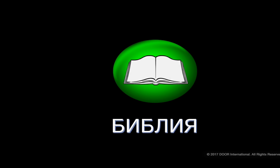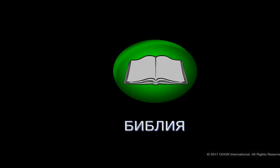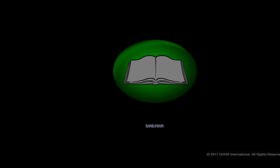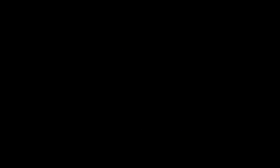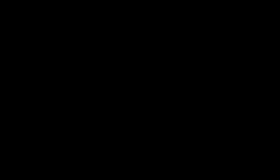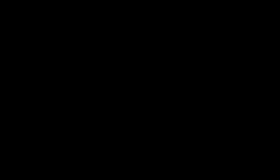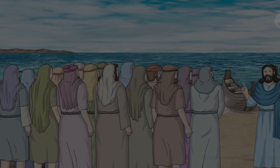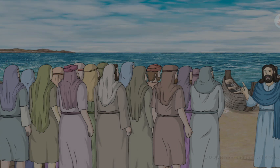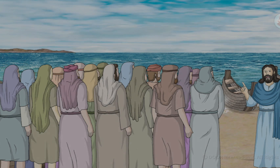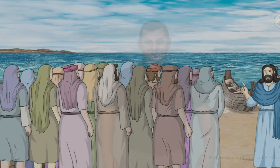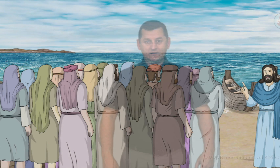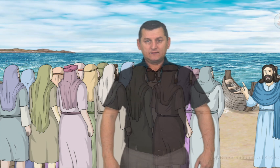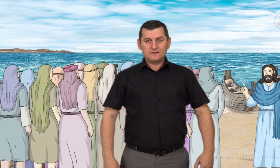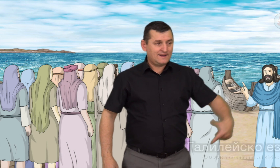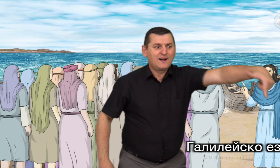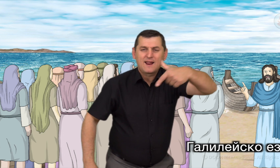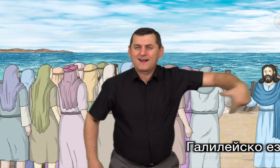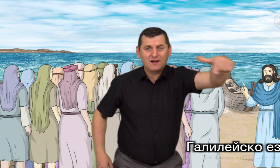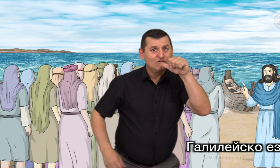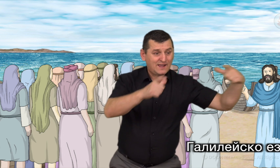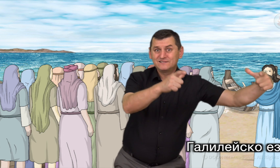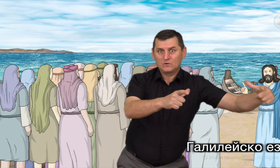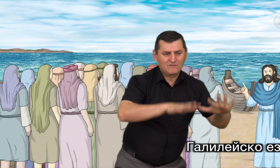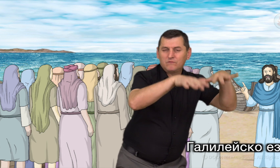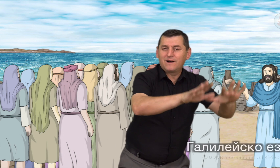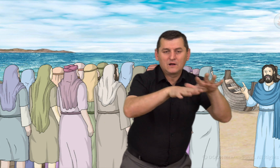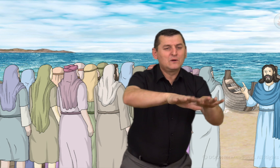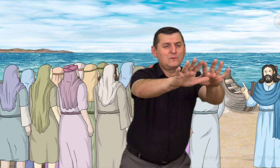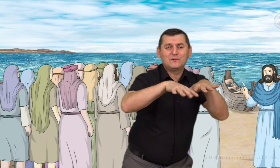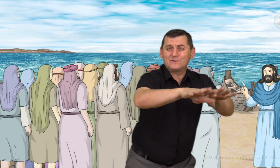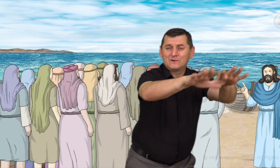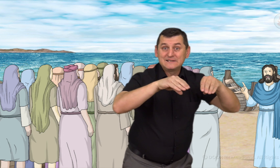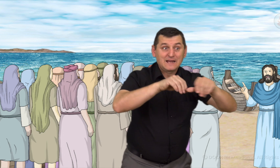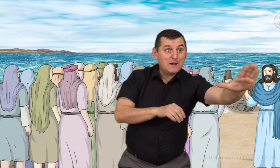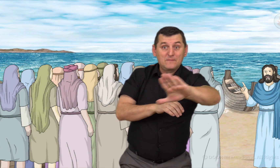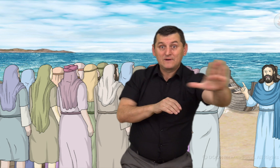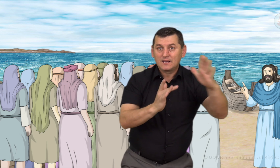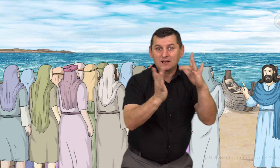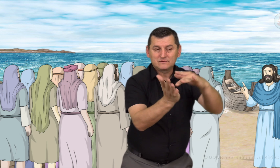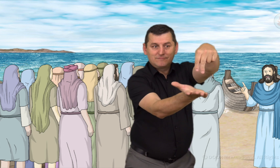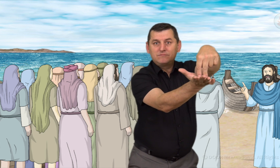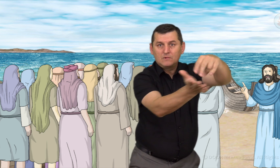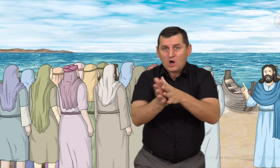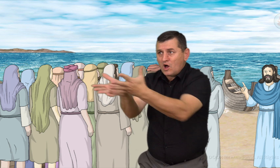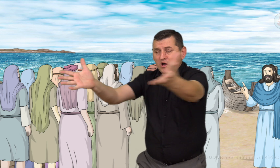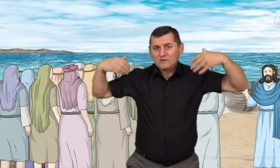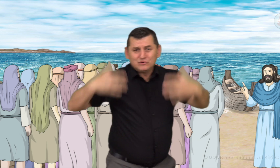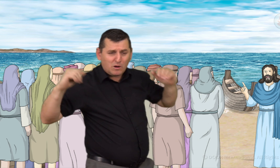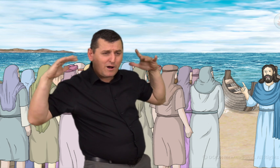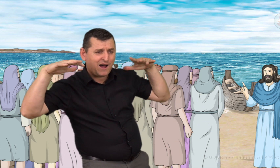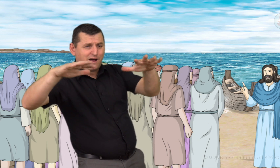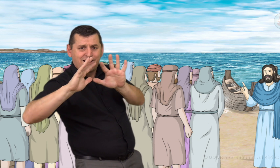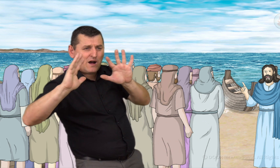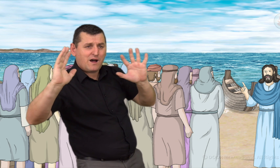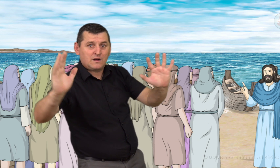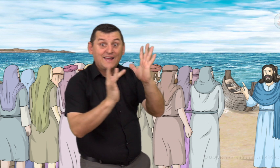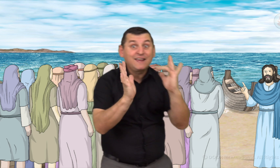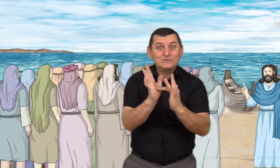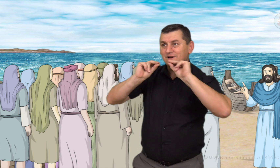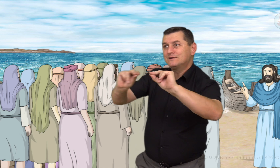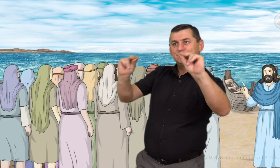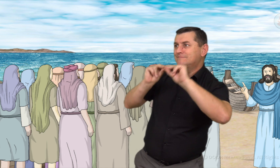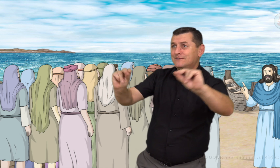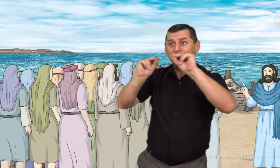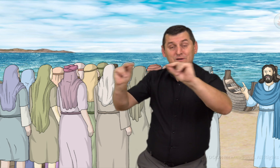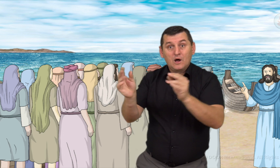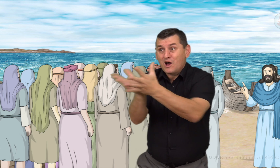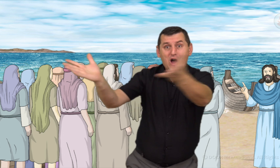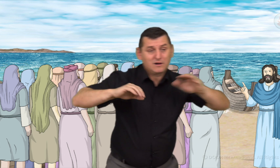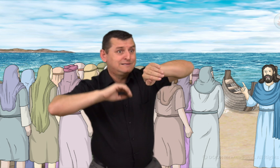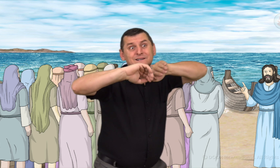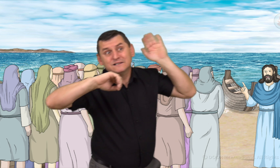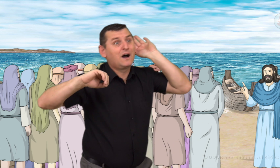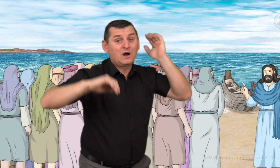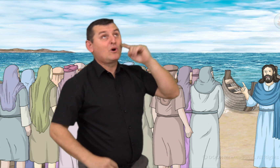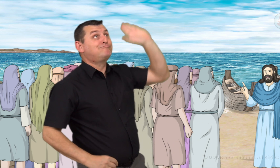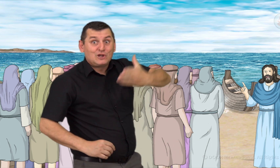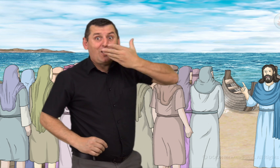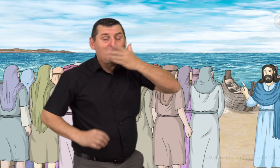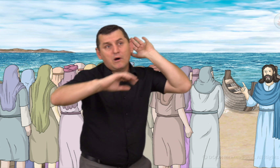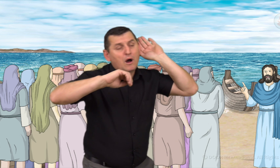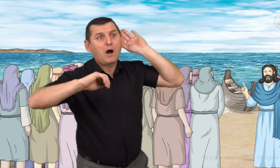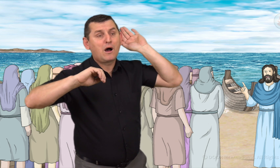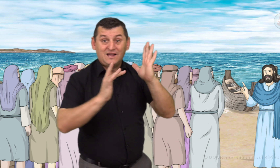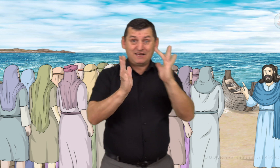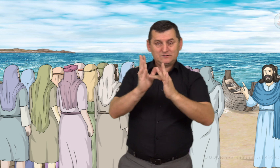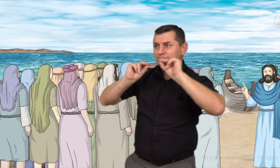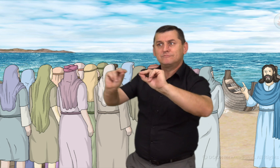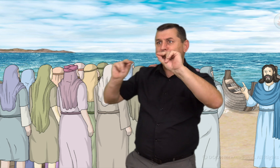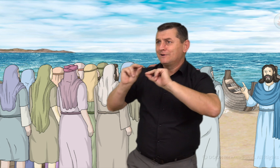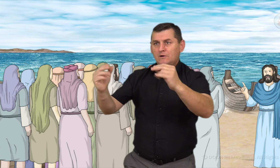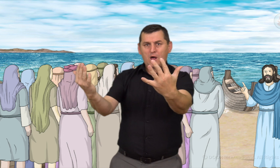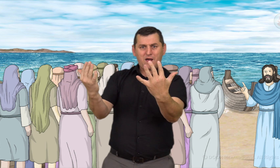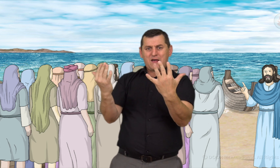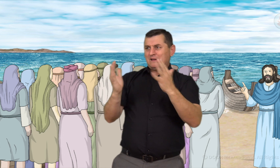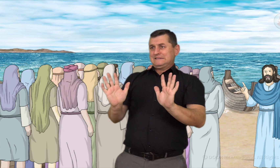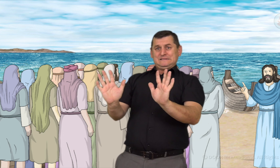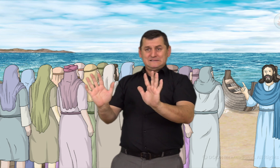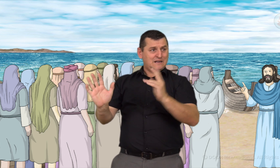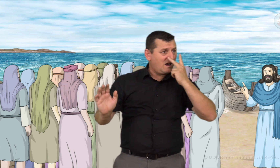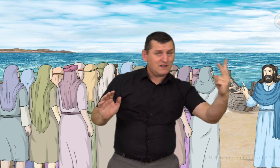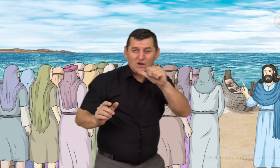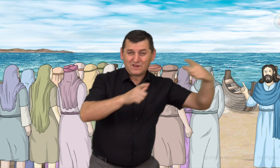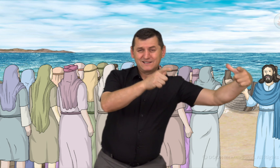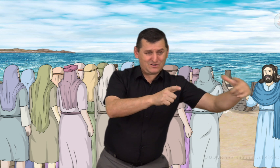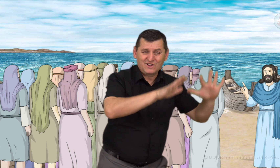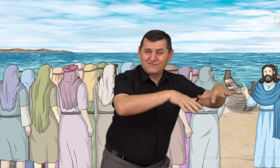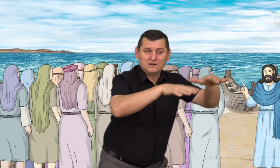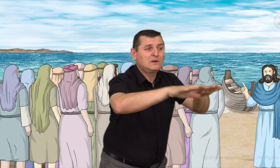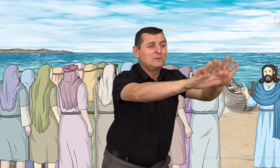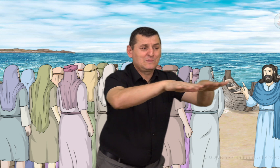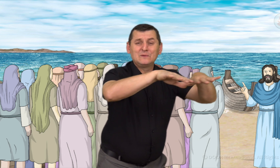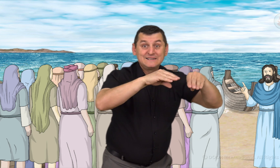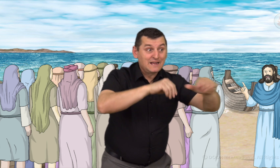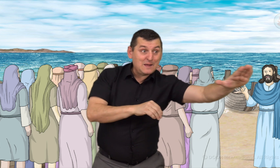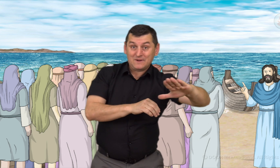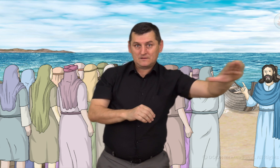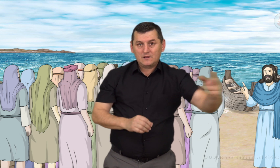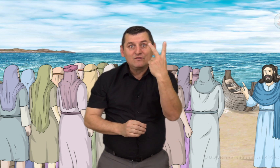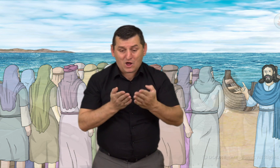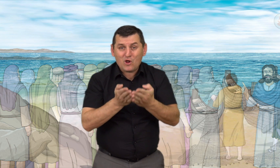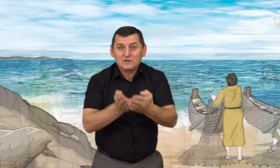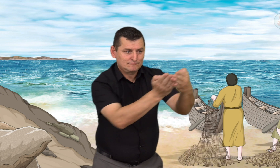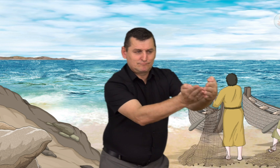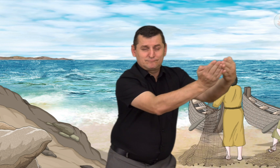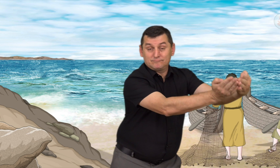On one occasion, while Jesus was standing by the Lake of Gennesaret with the crowd pressing in on Him to hear the word of God, He saw two boats at the edge of the lake.